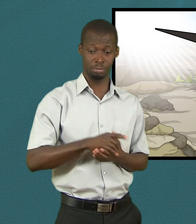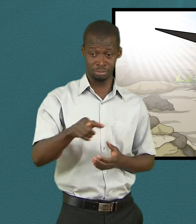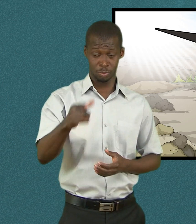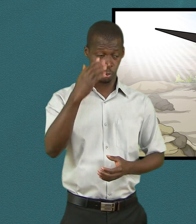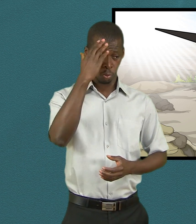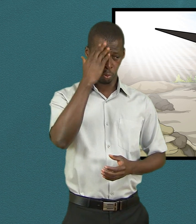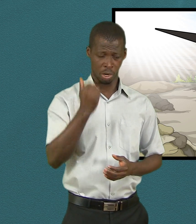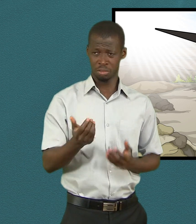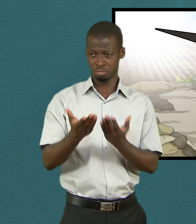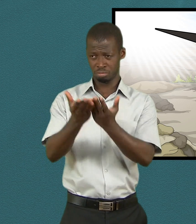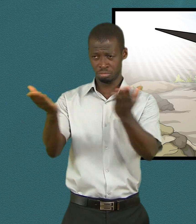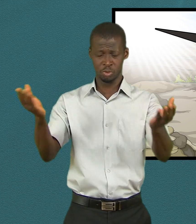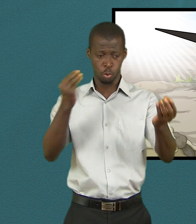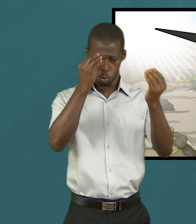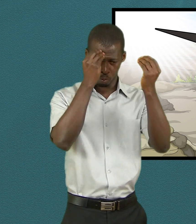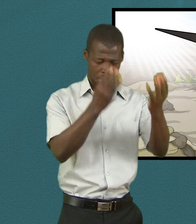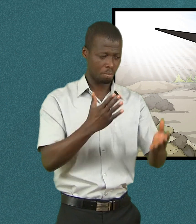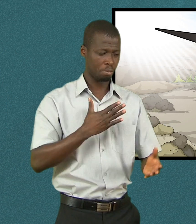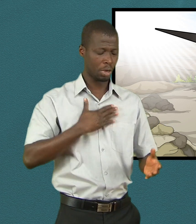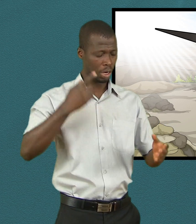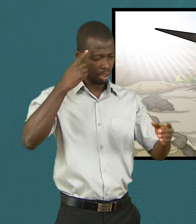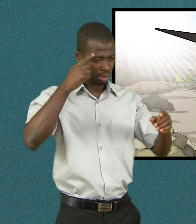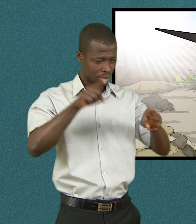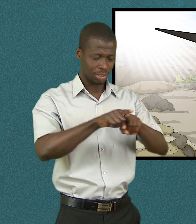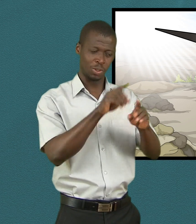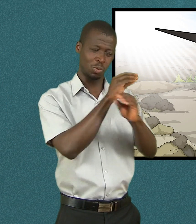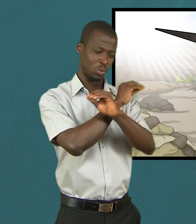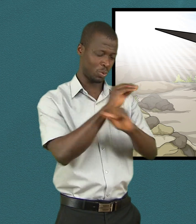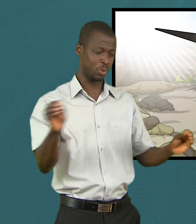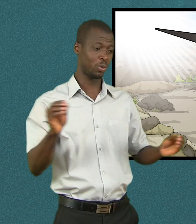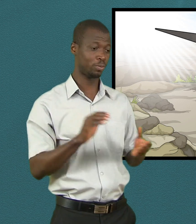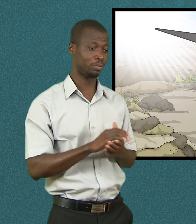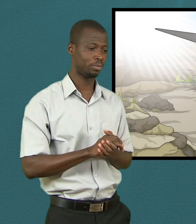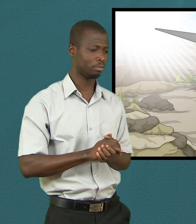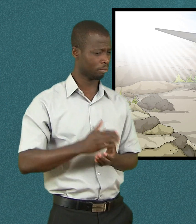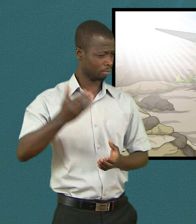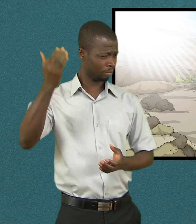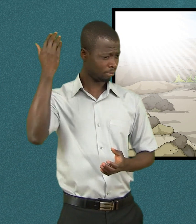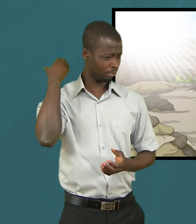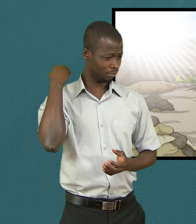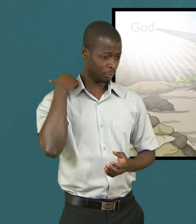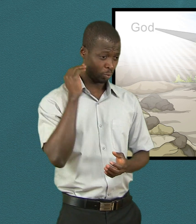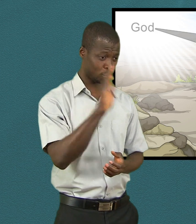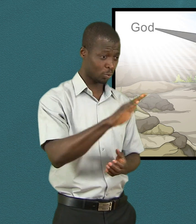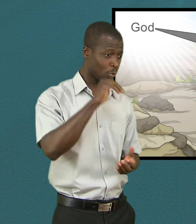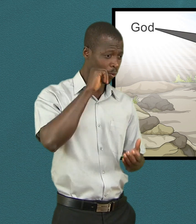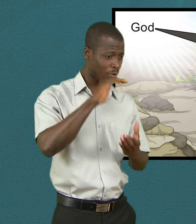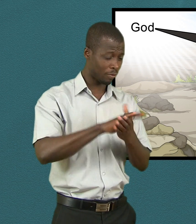he has broken My covenant.”